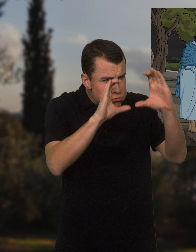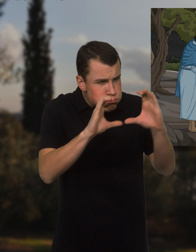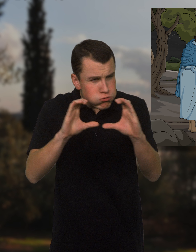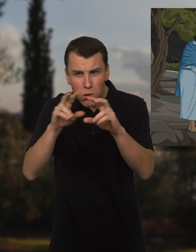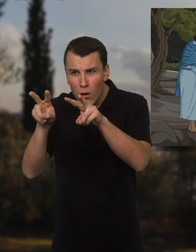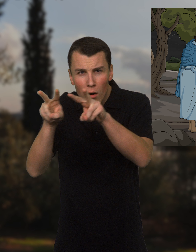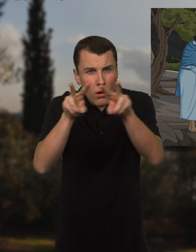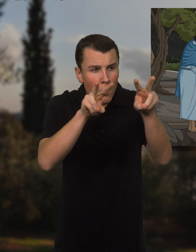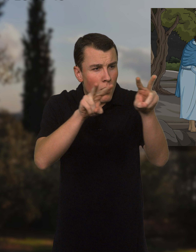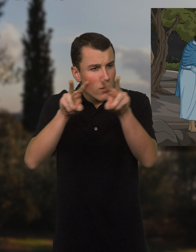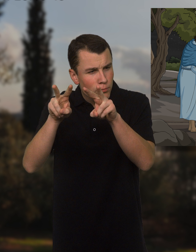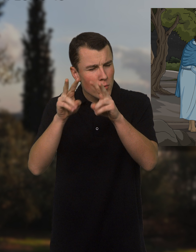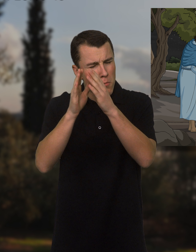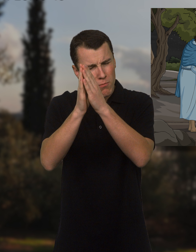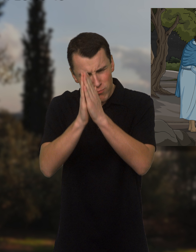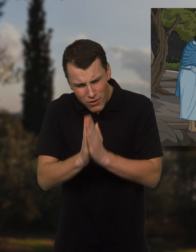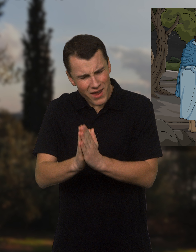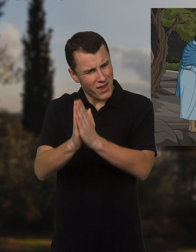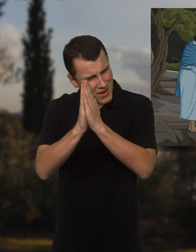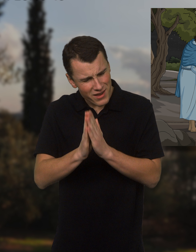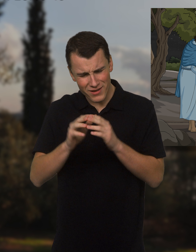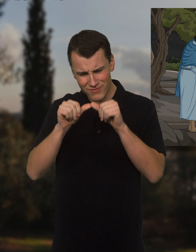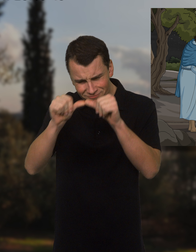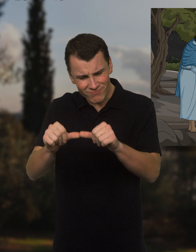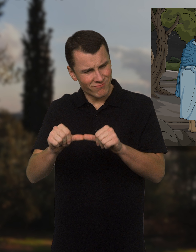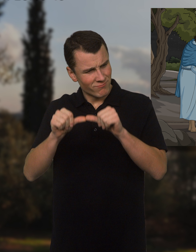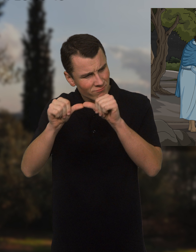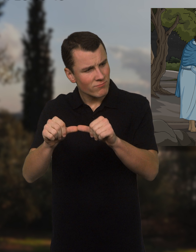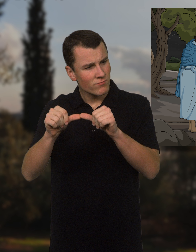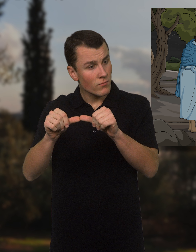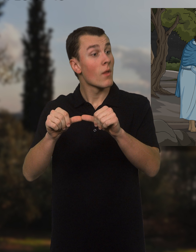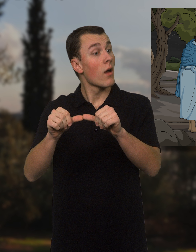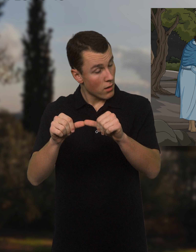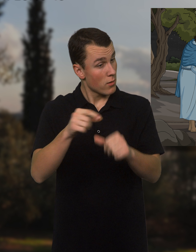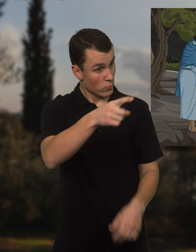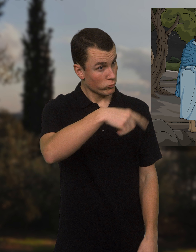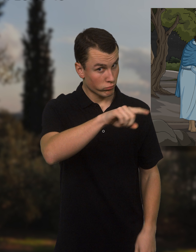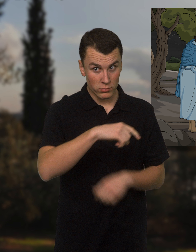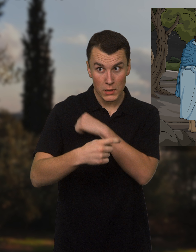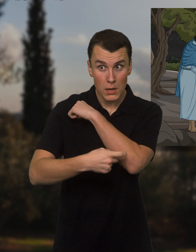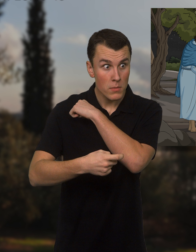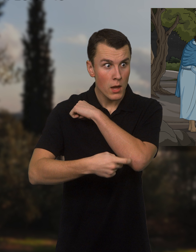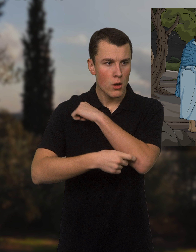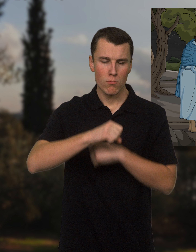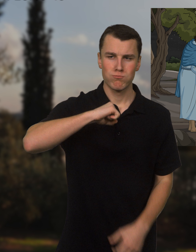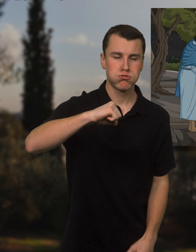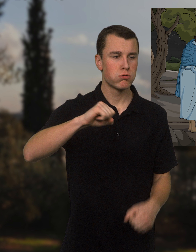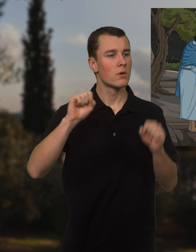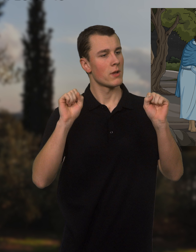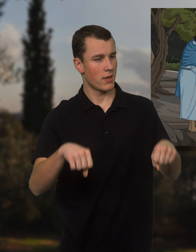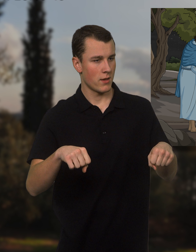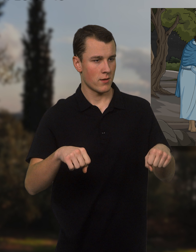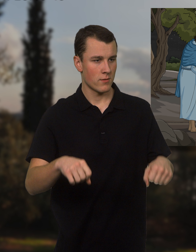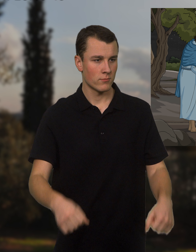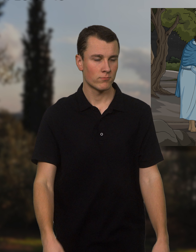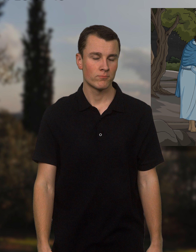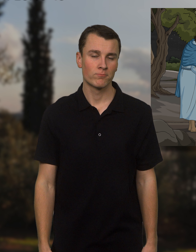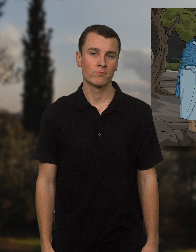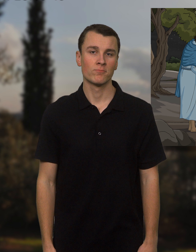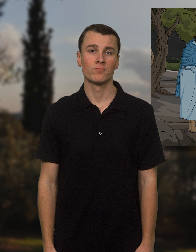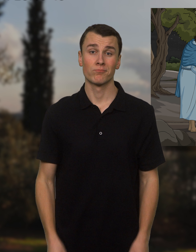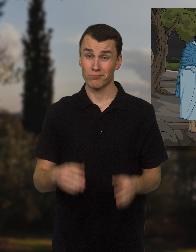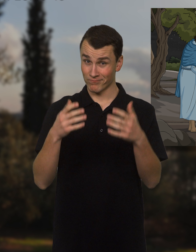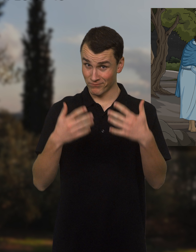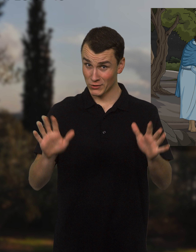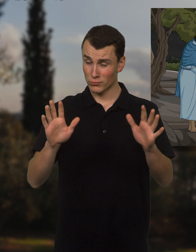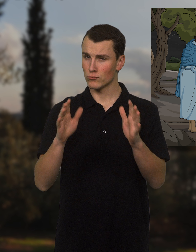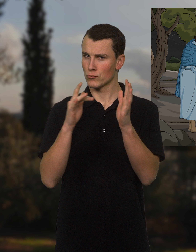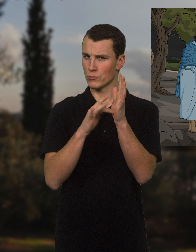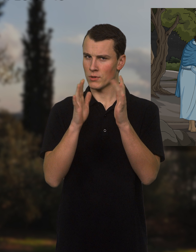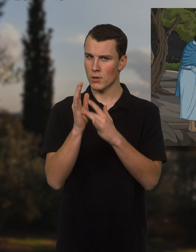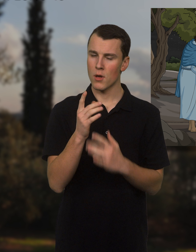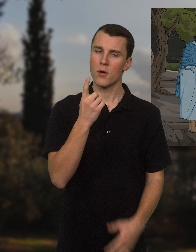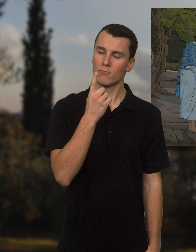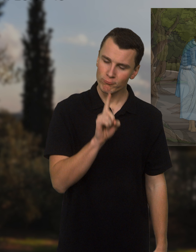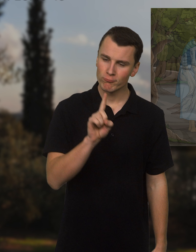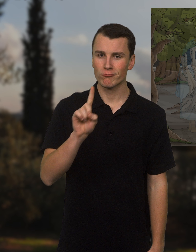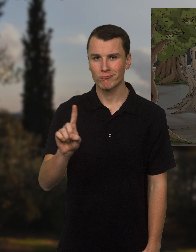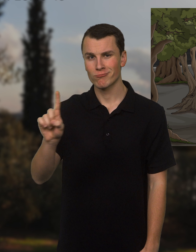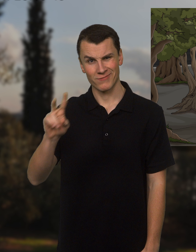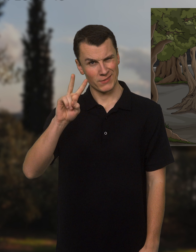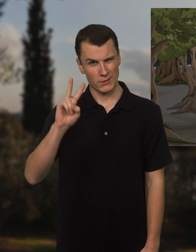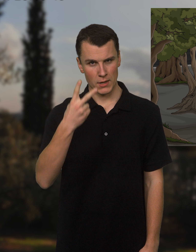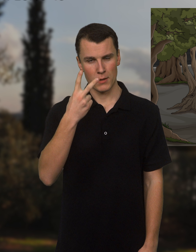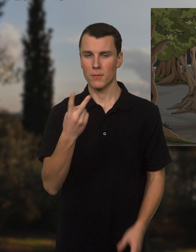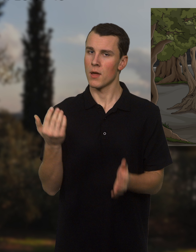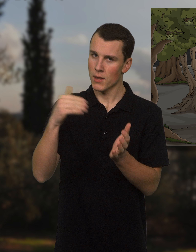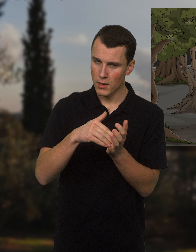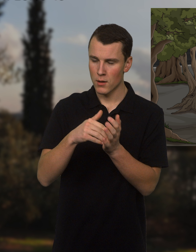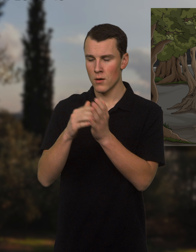For the spirit is willing, but the body is weak.”